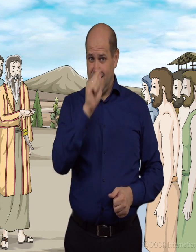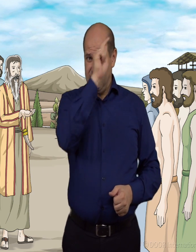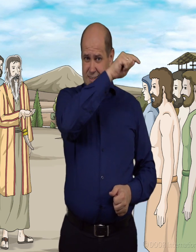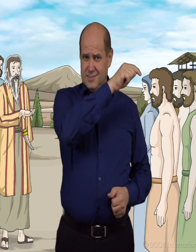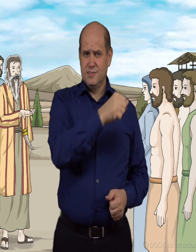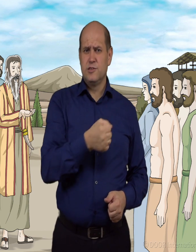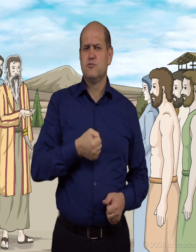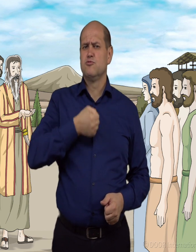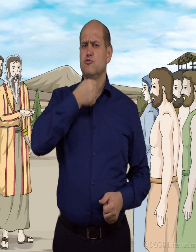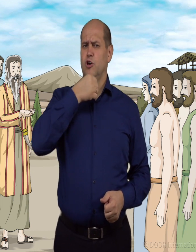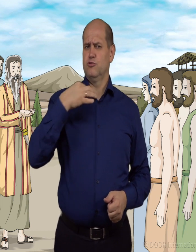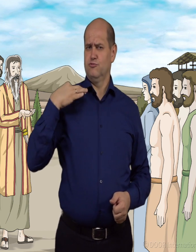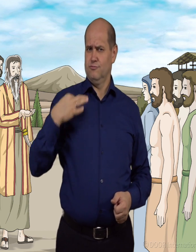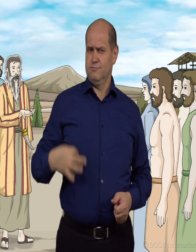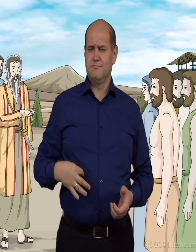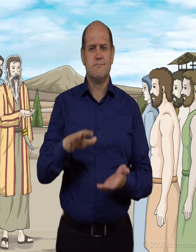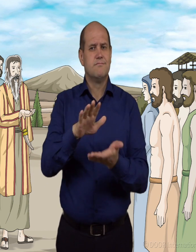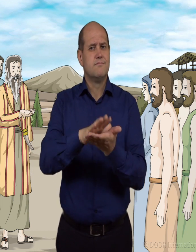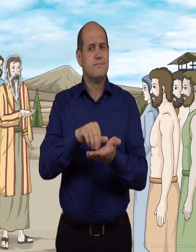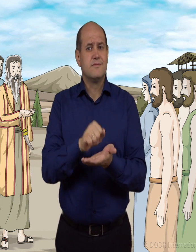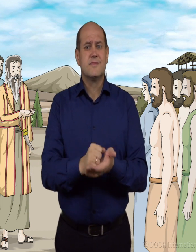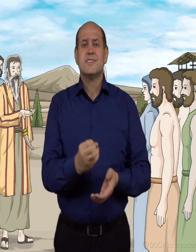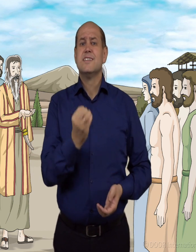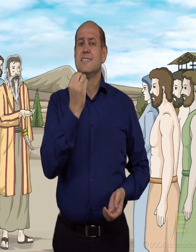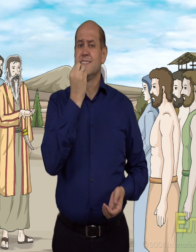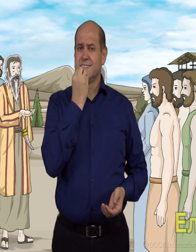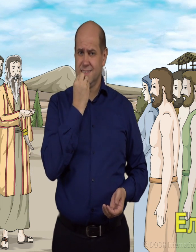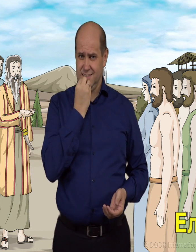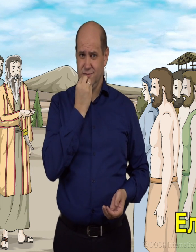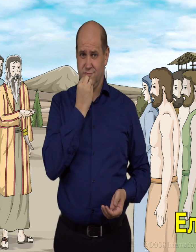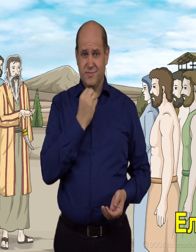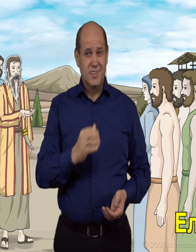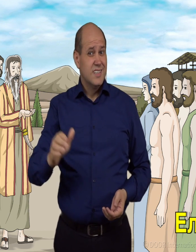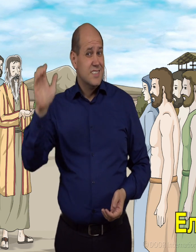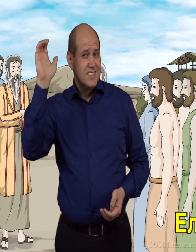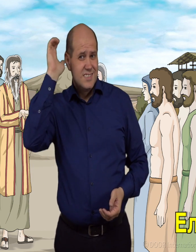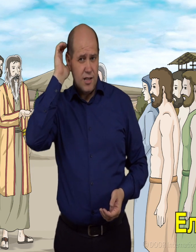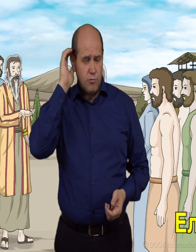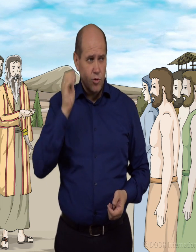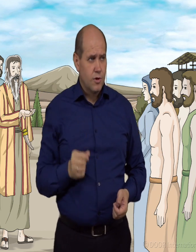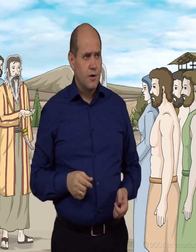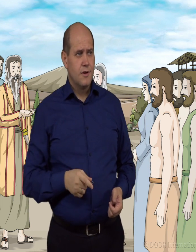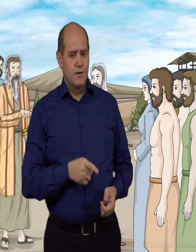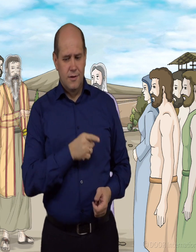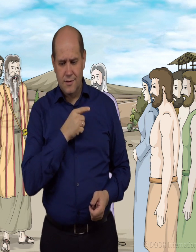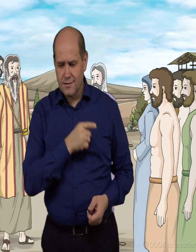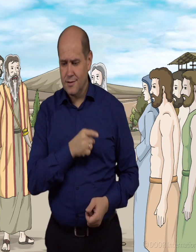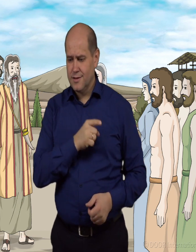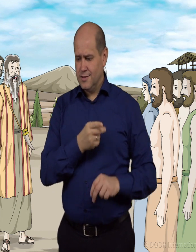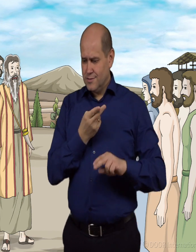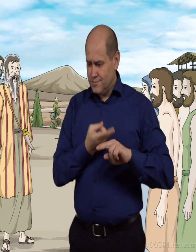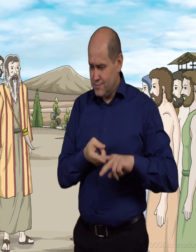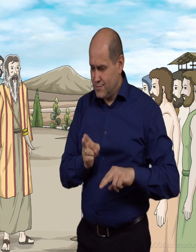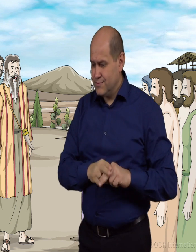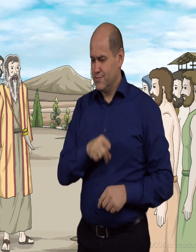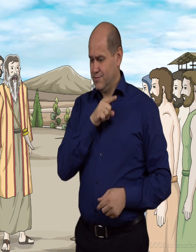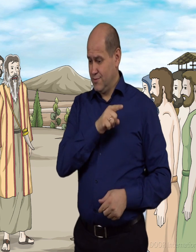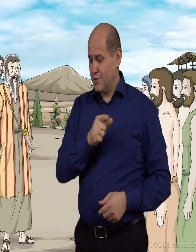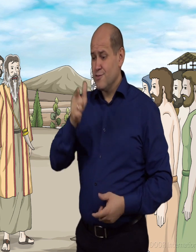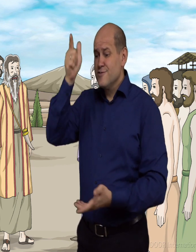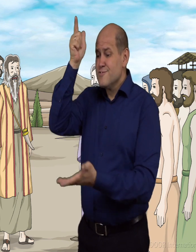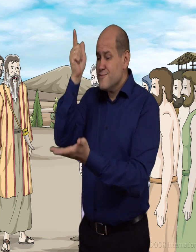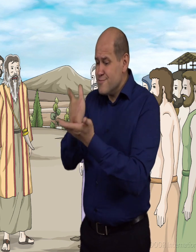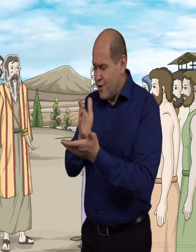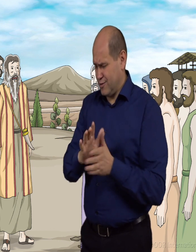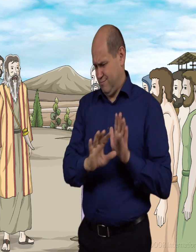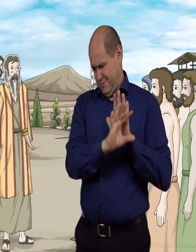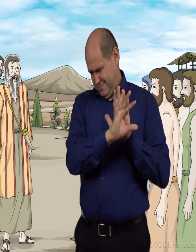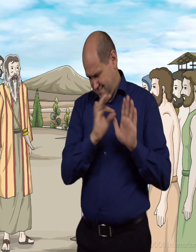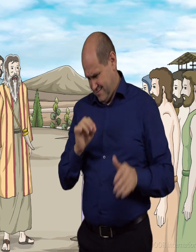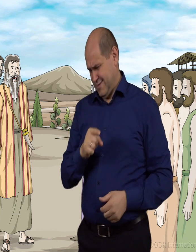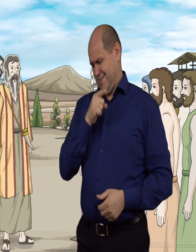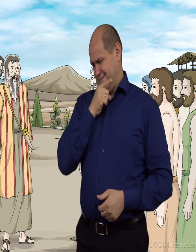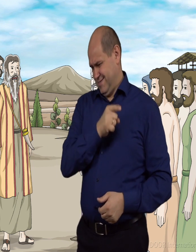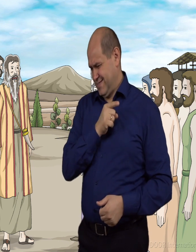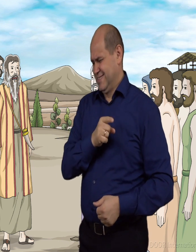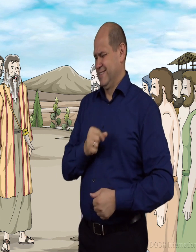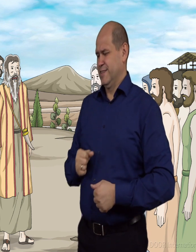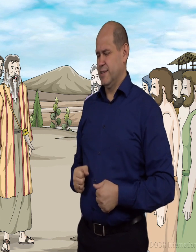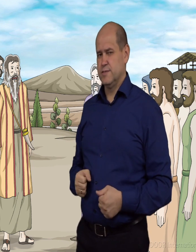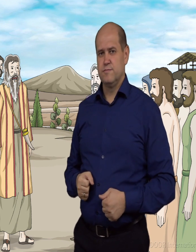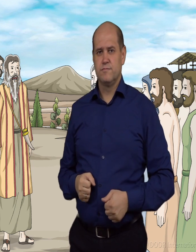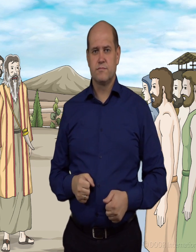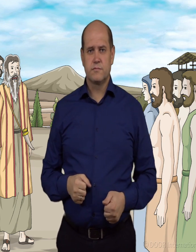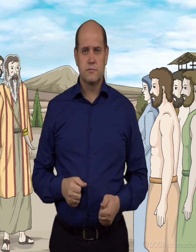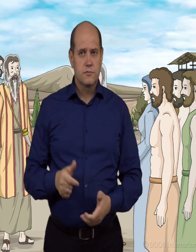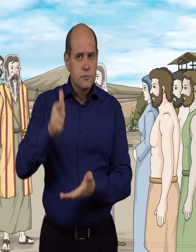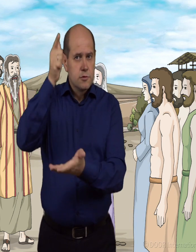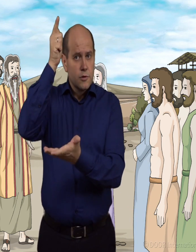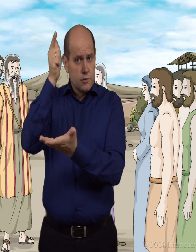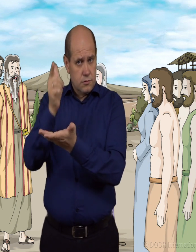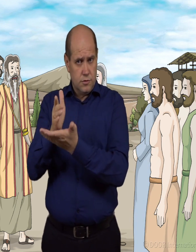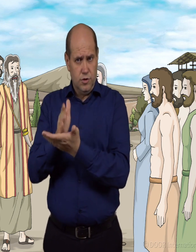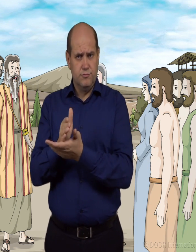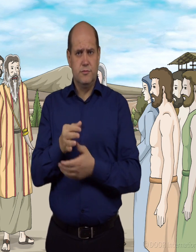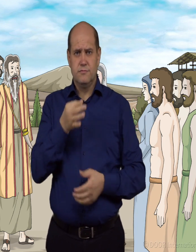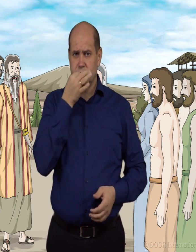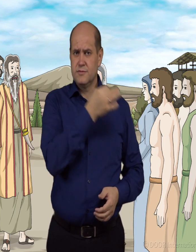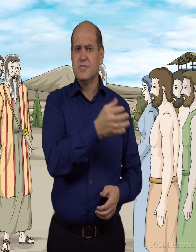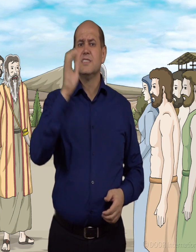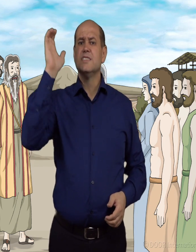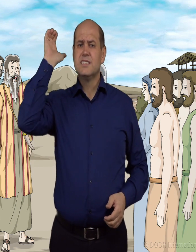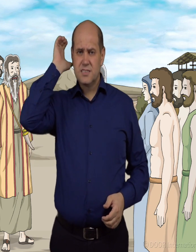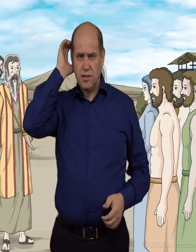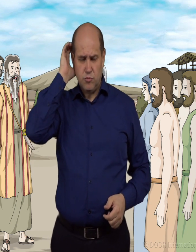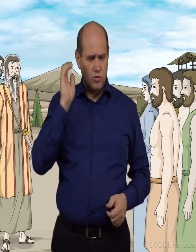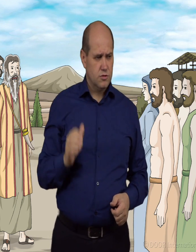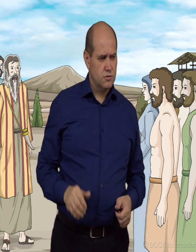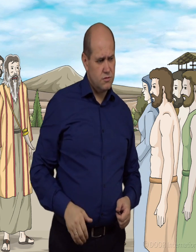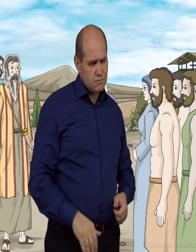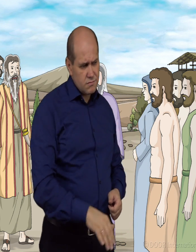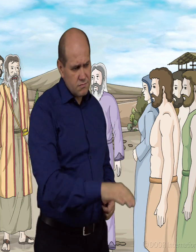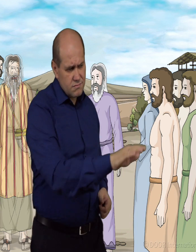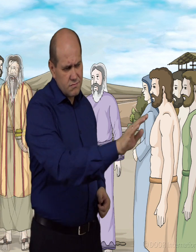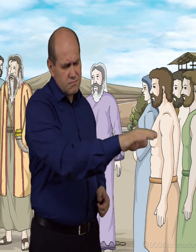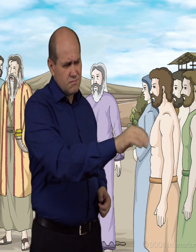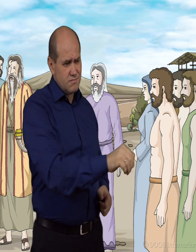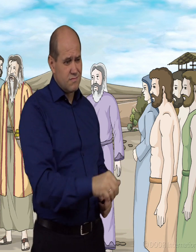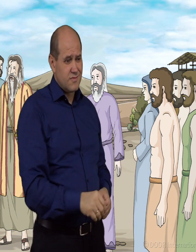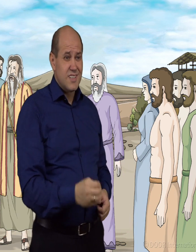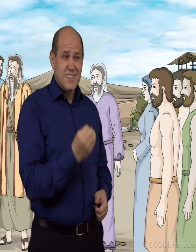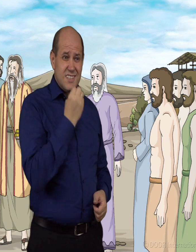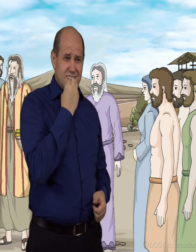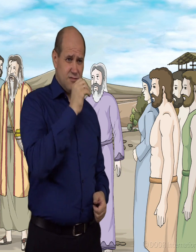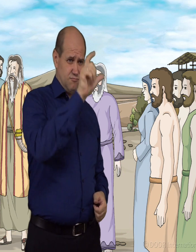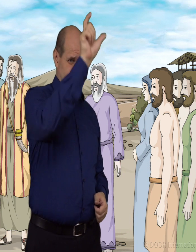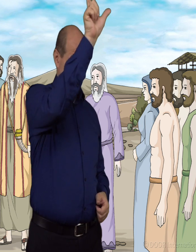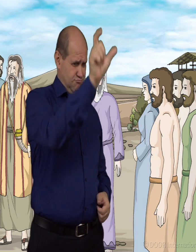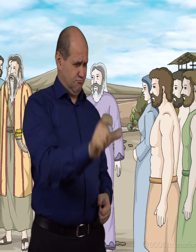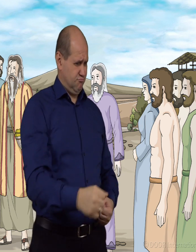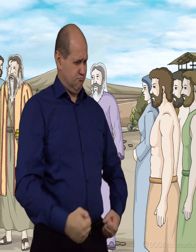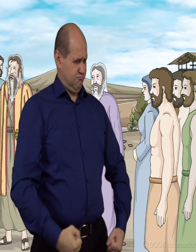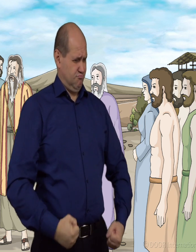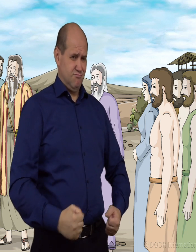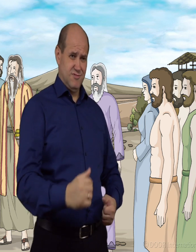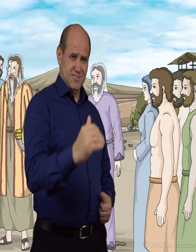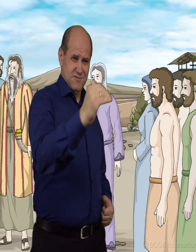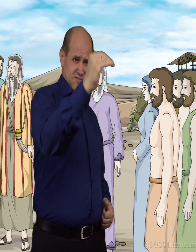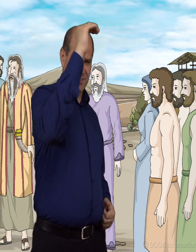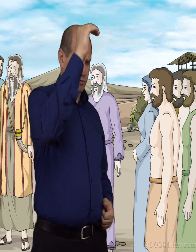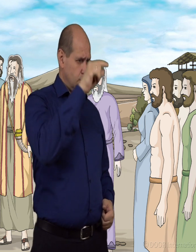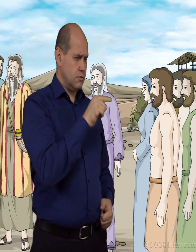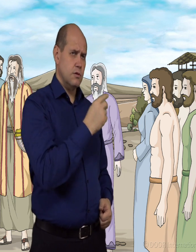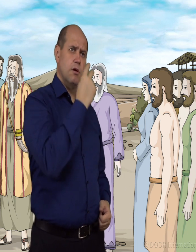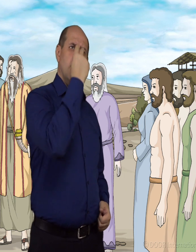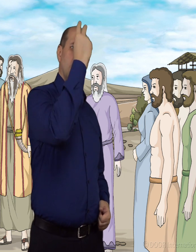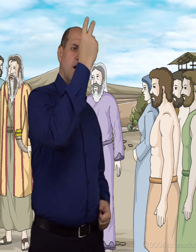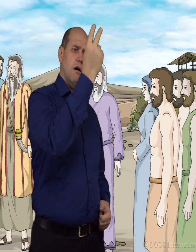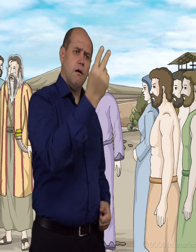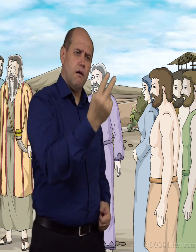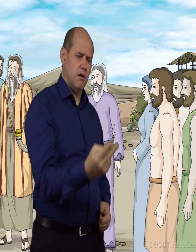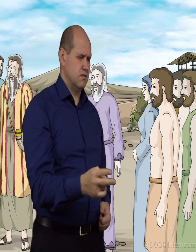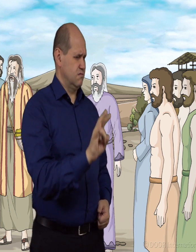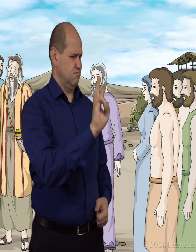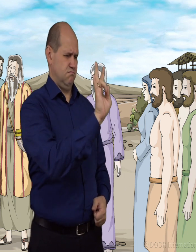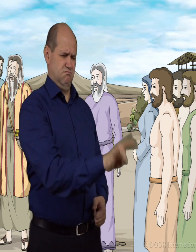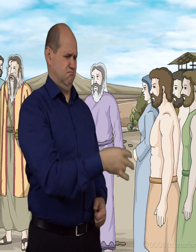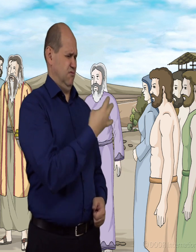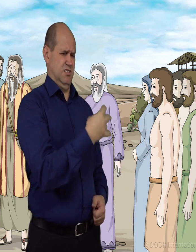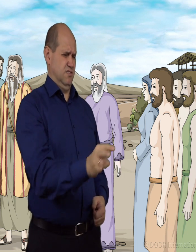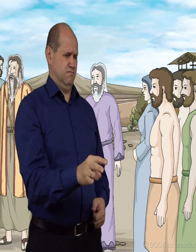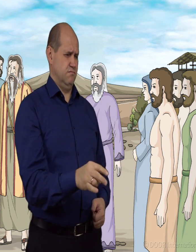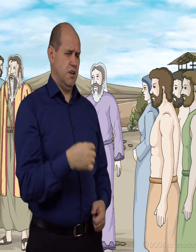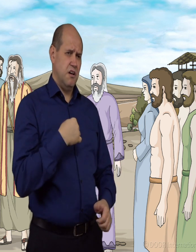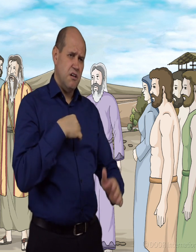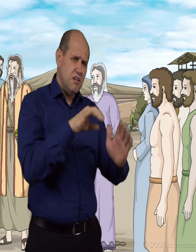When they arrived, Samuel saw Eliab and said, “Surely here before the LORD is His anointed.”